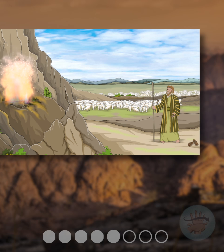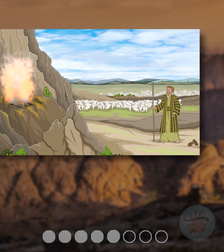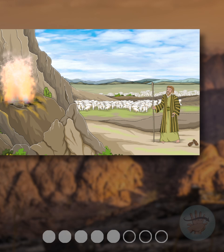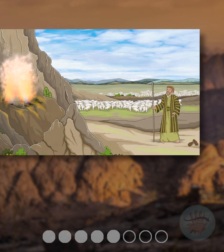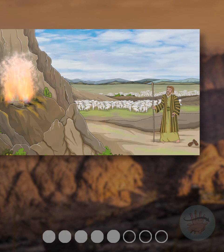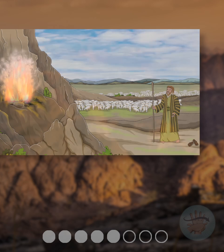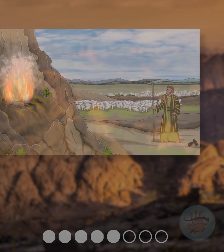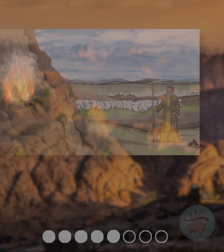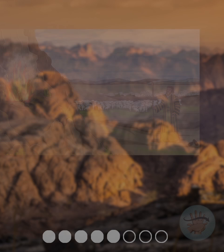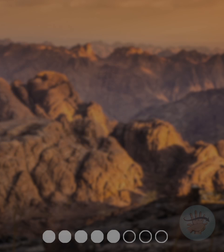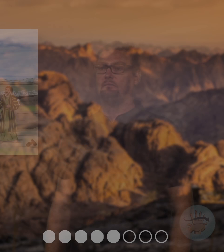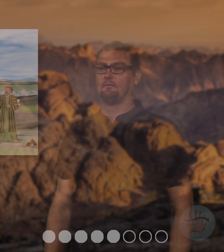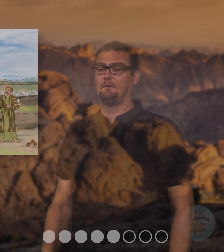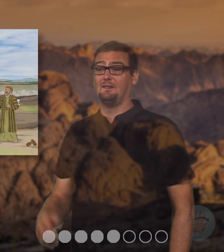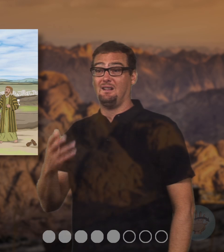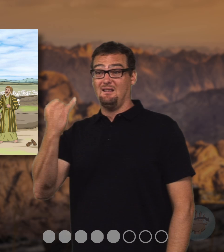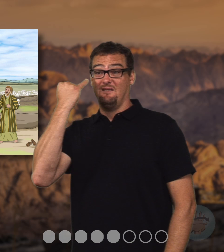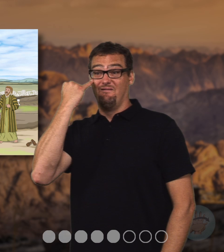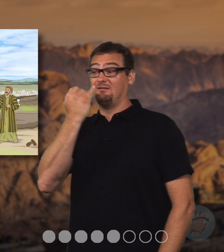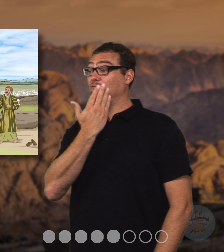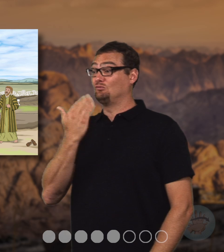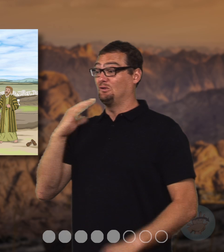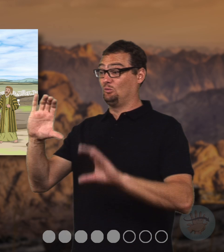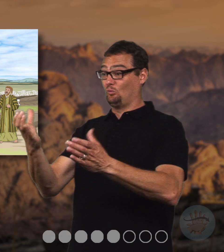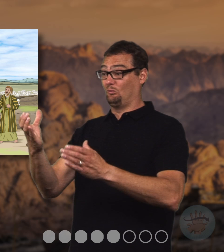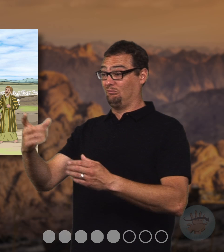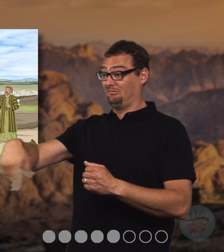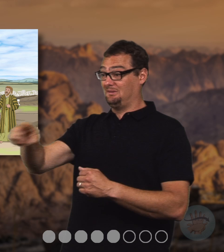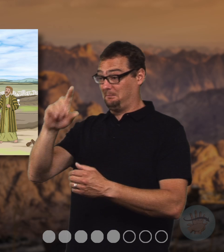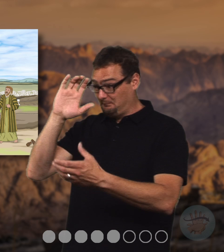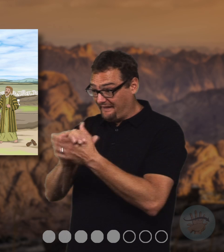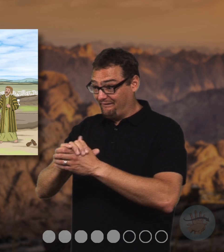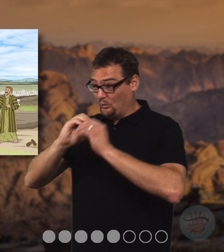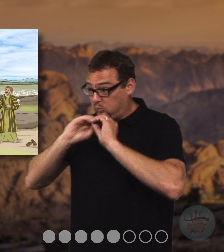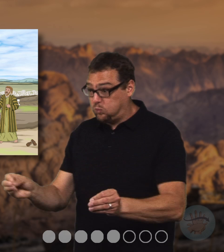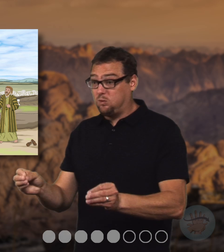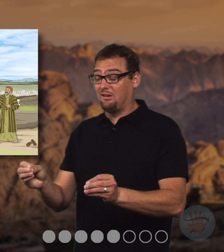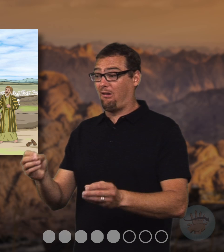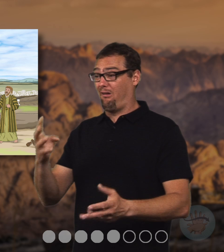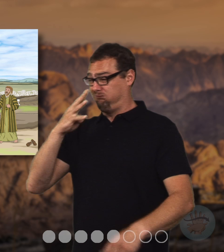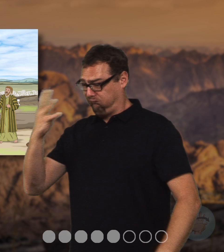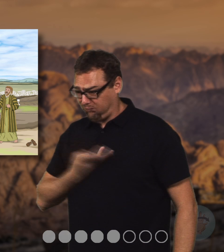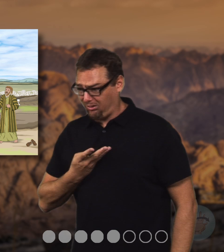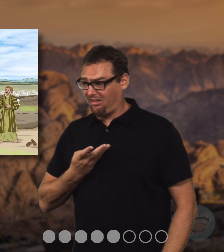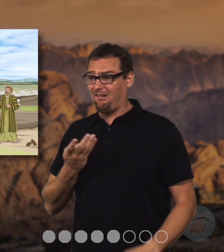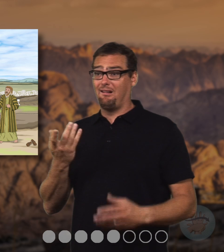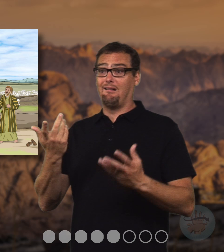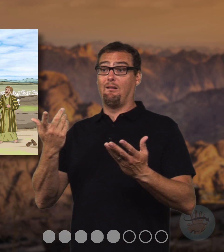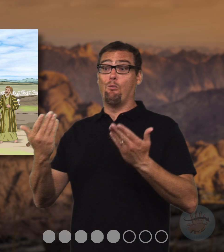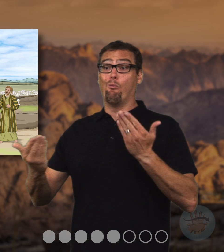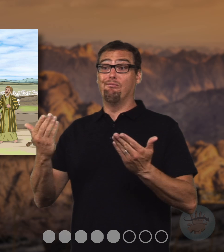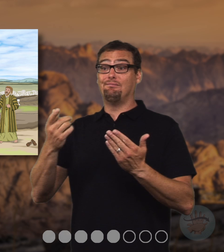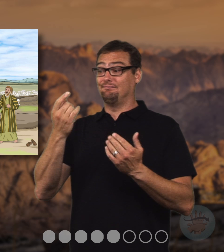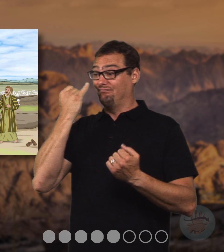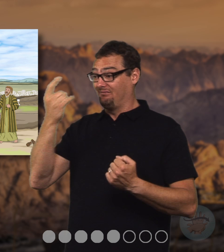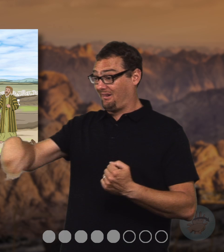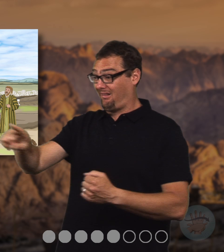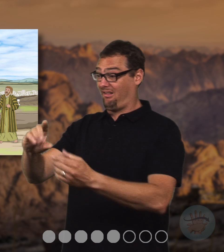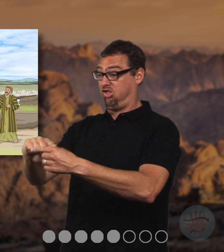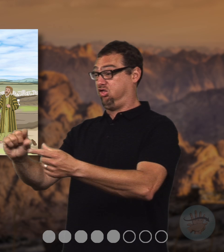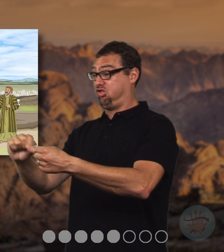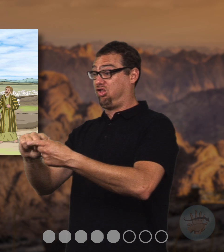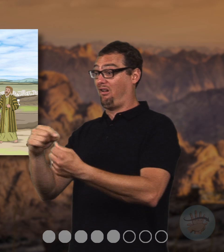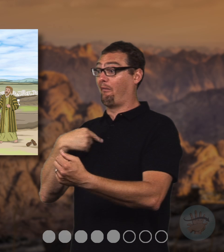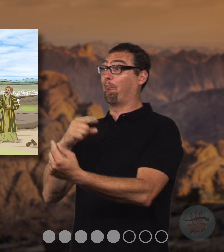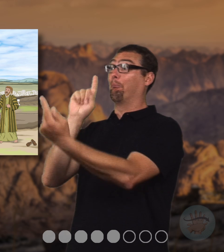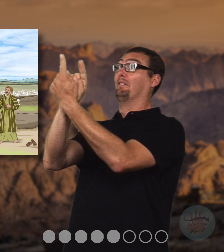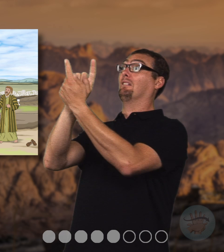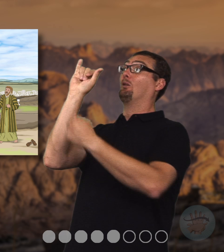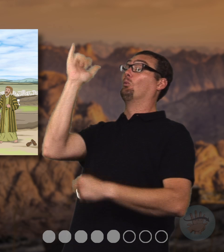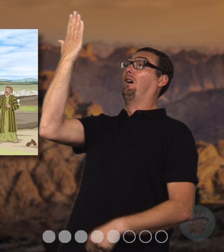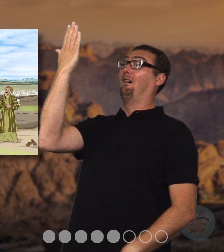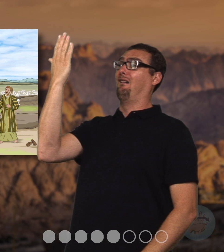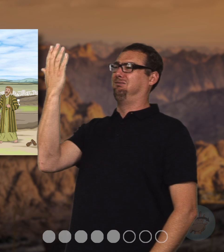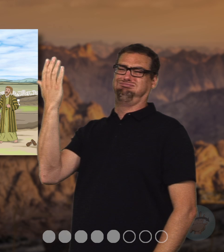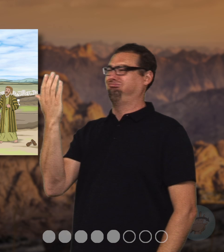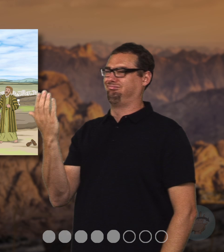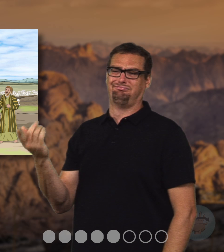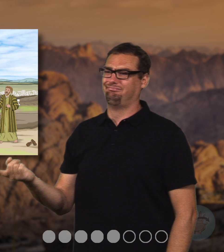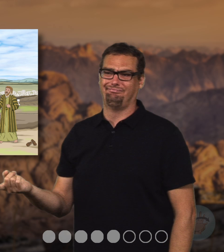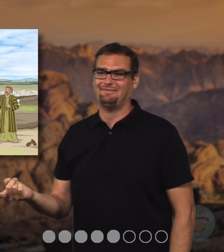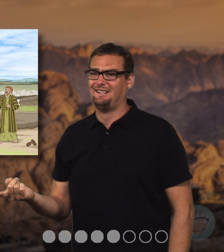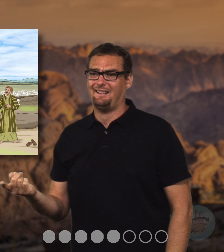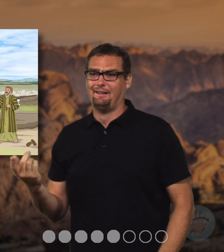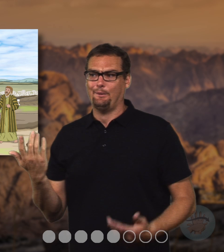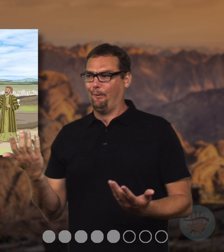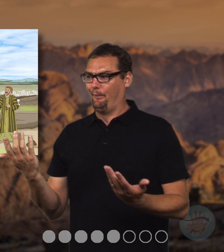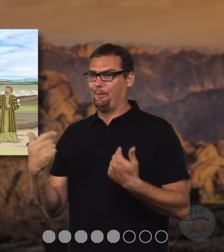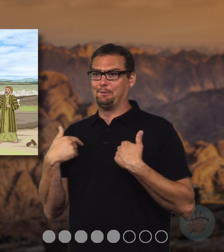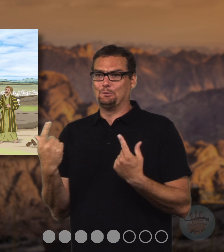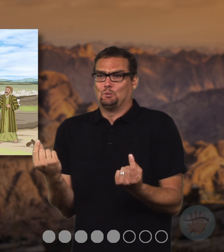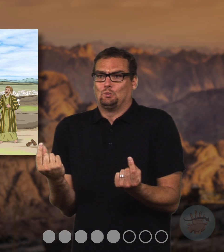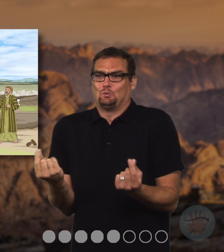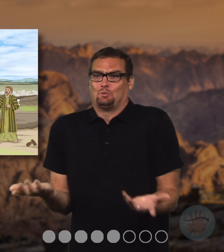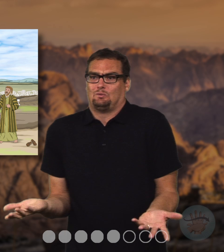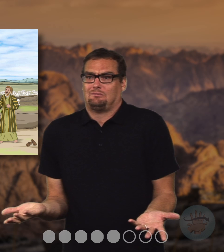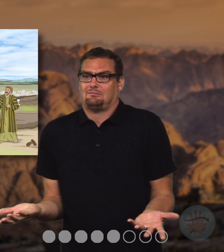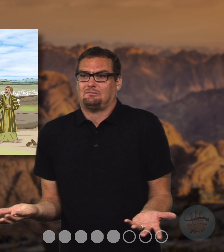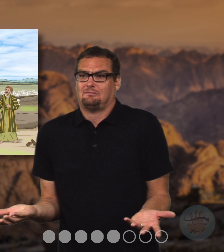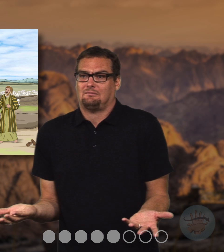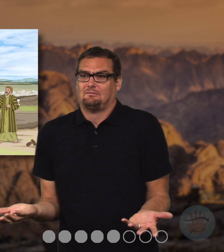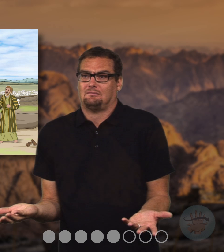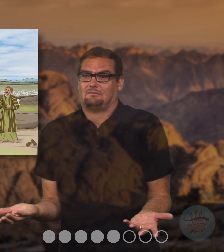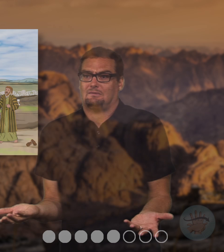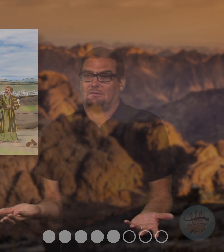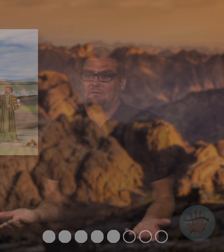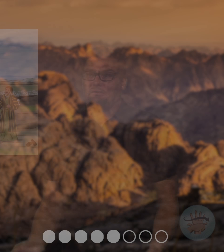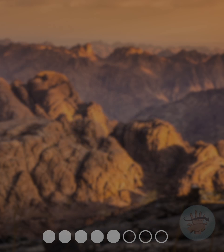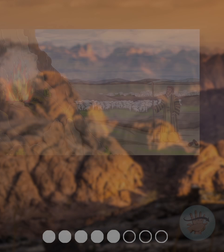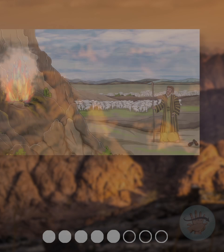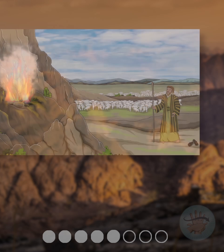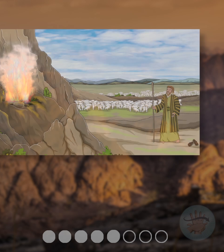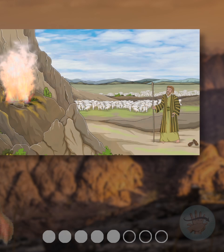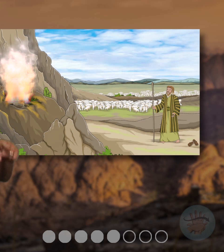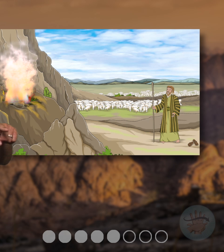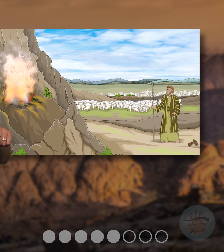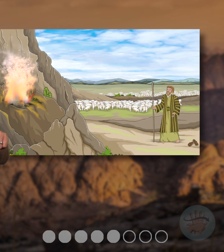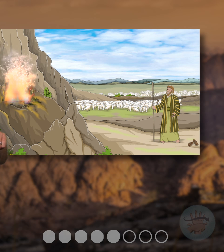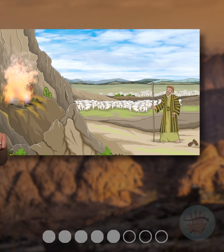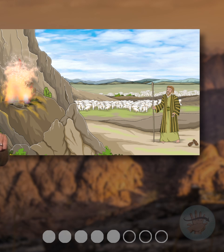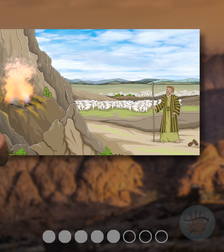Then Moses answered, “What if they do not believe me or listen to my voice? For they may say, ‘The LORD has not appeared to you.’”